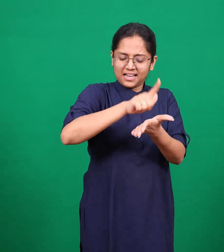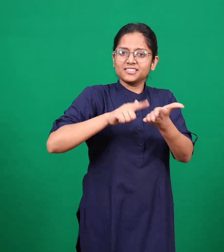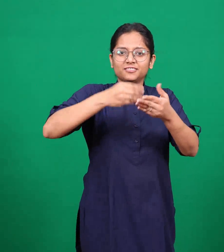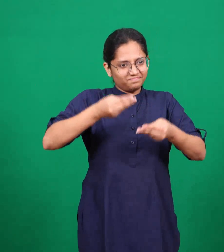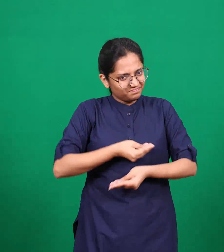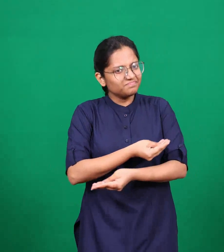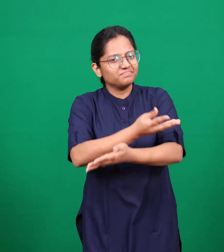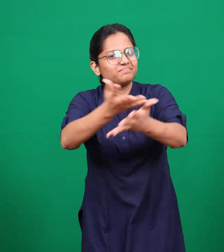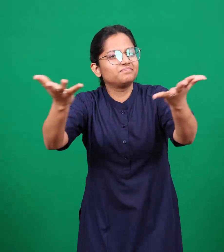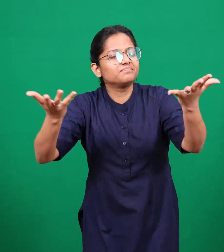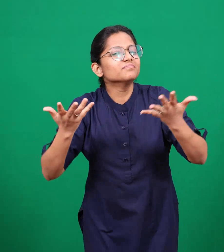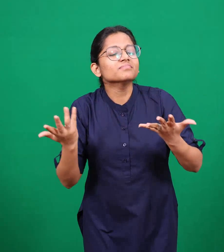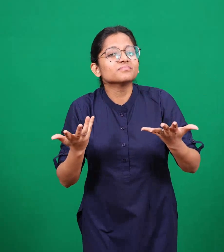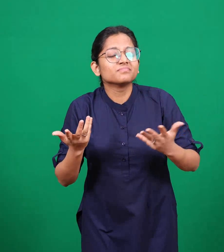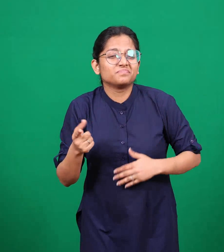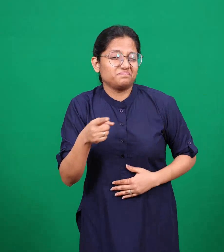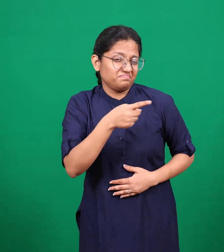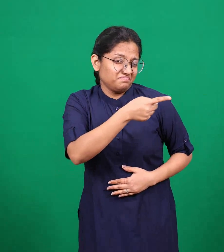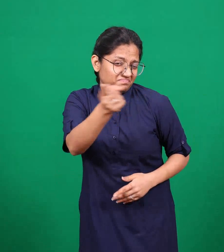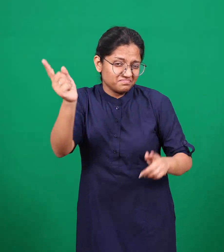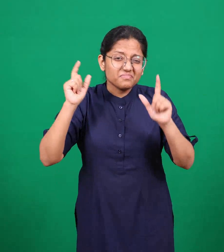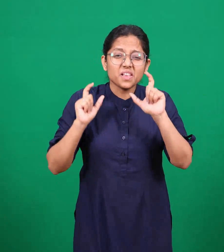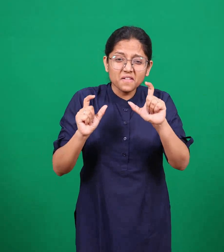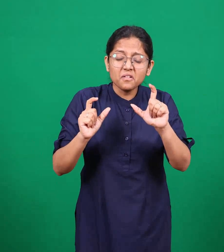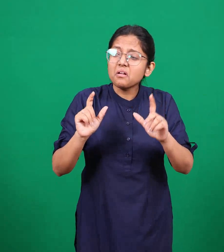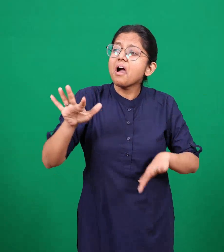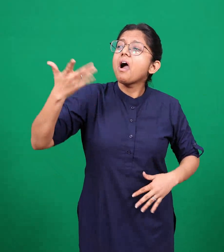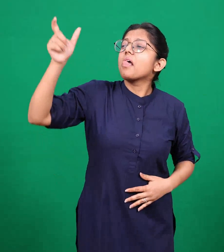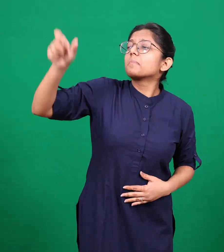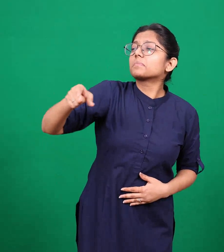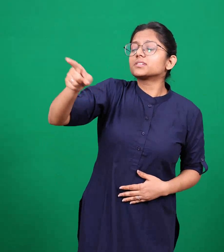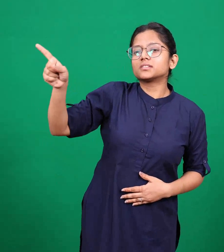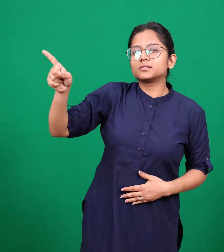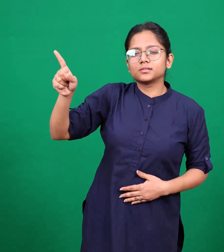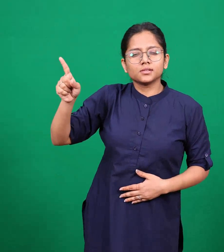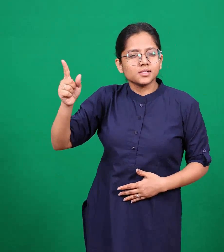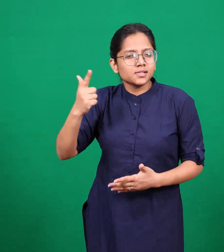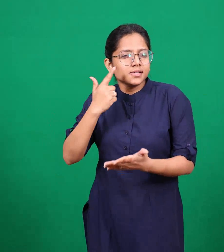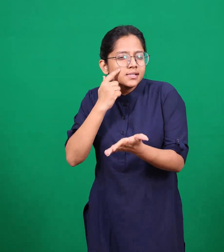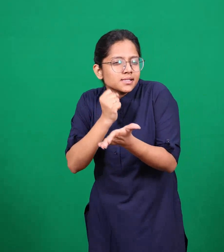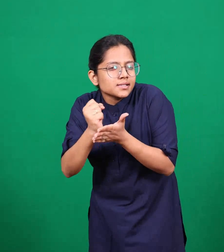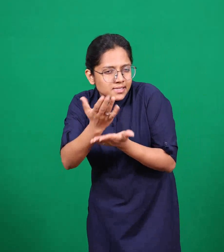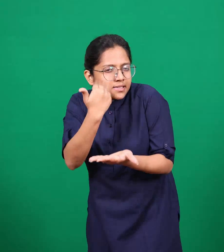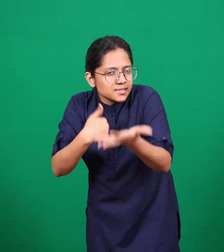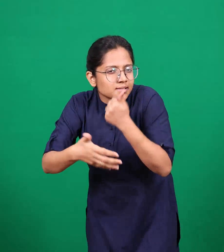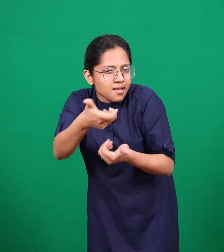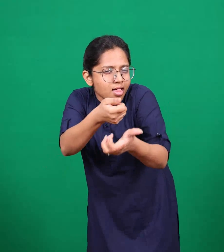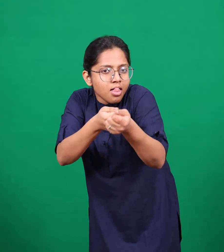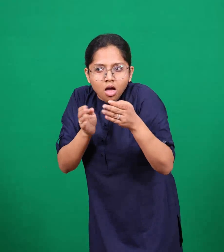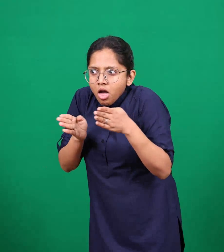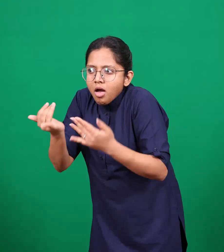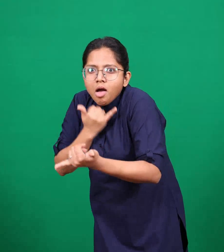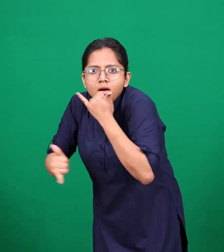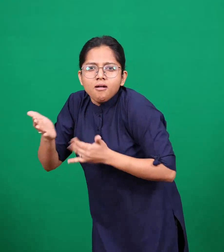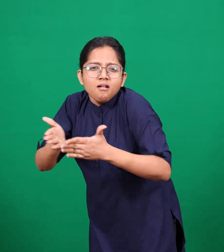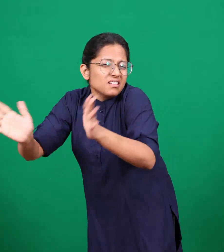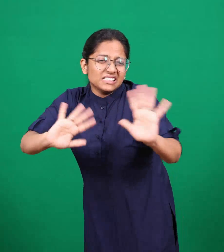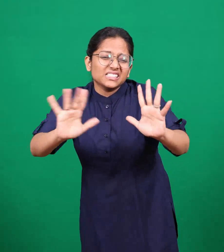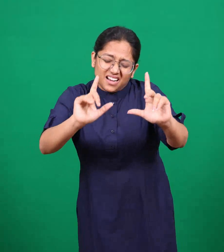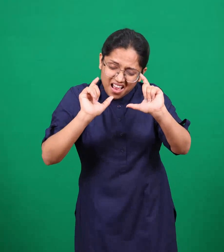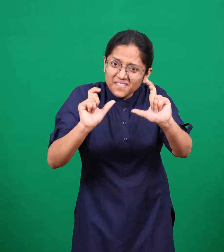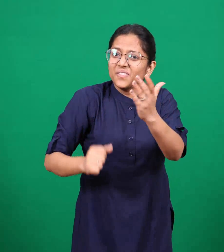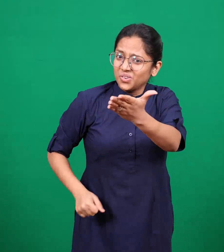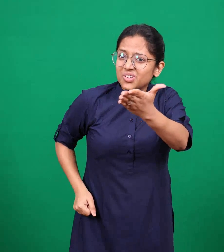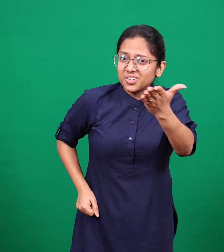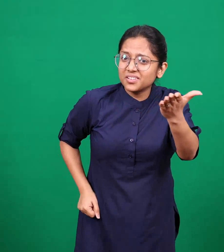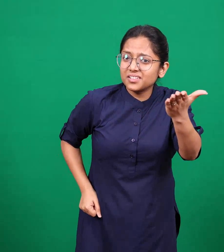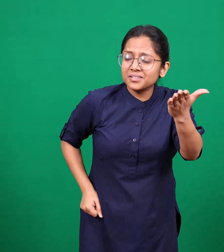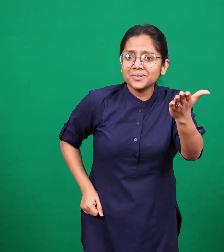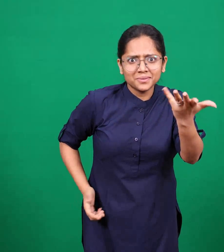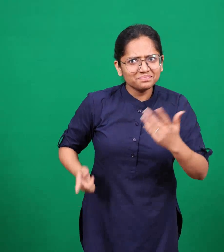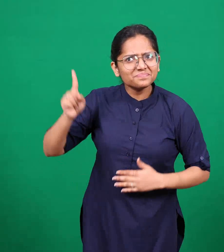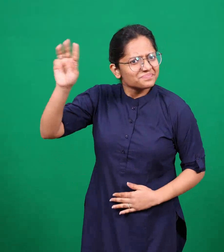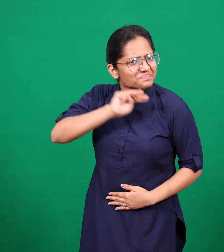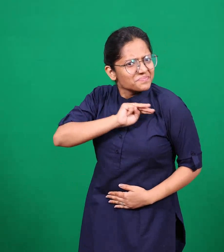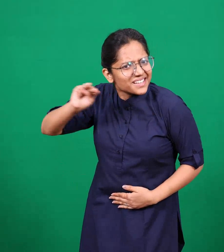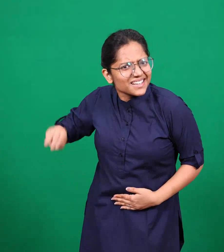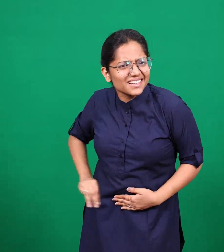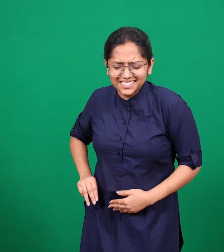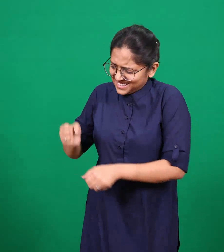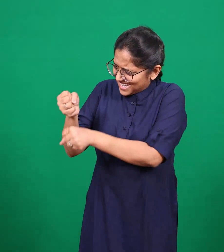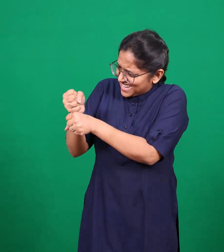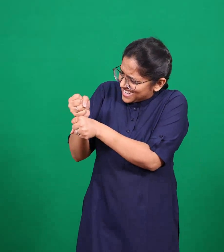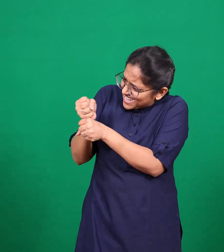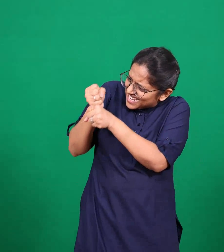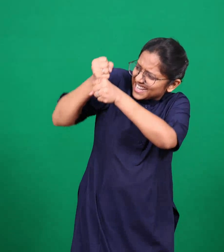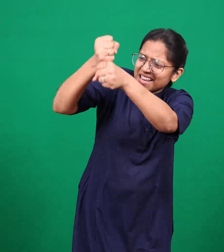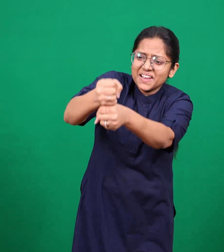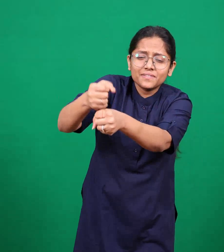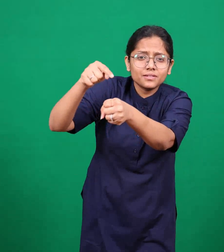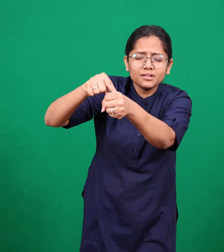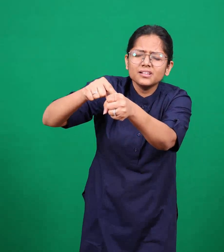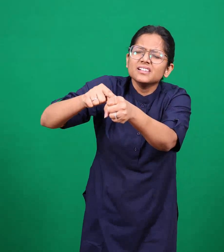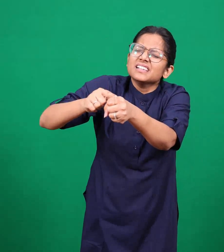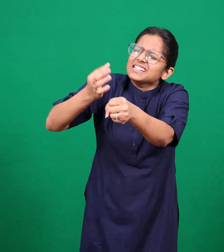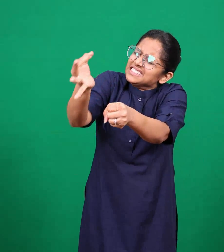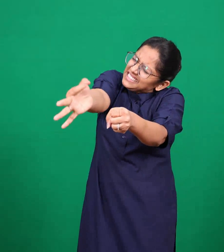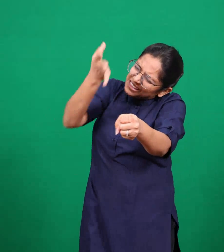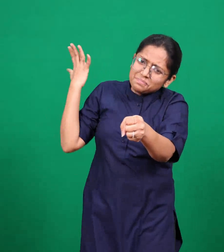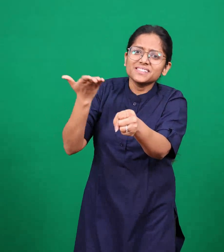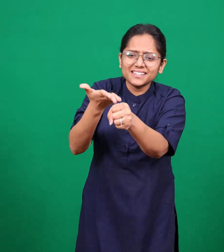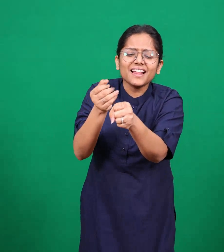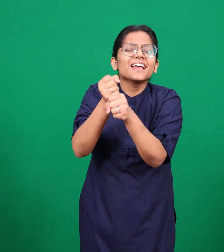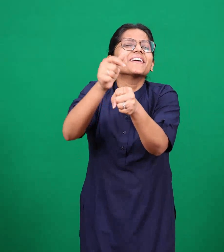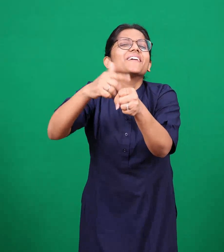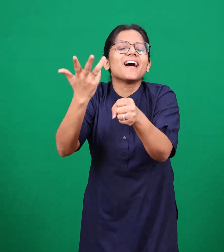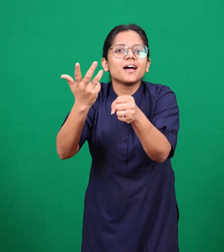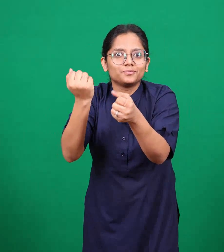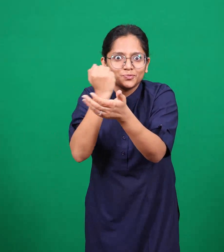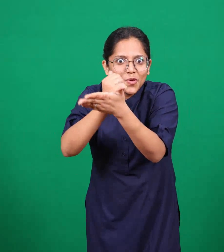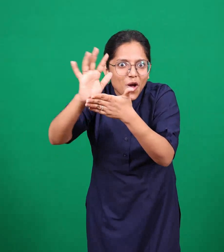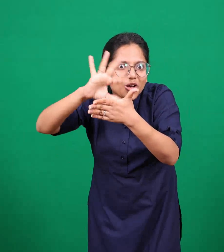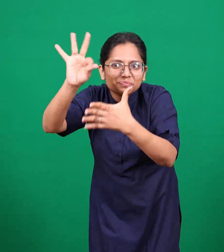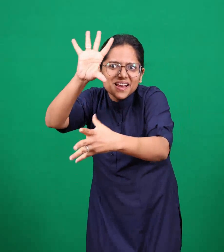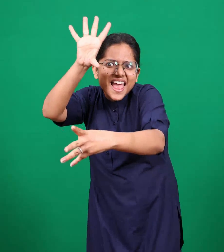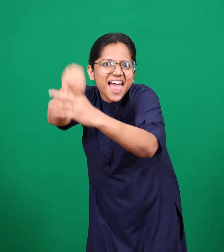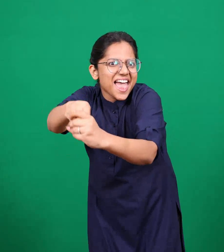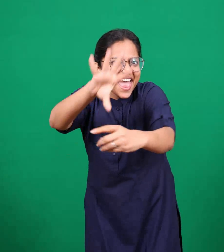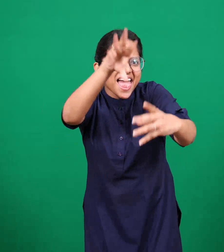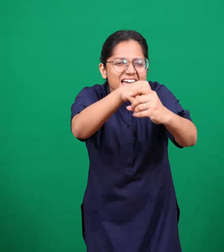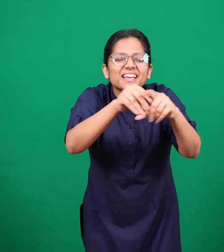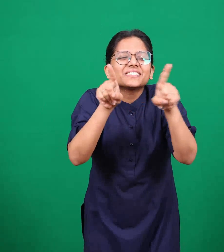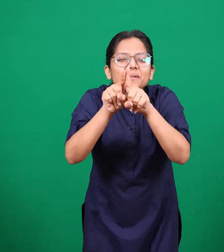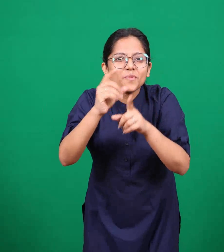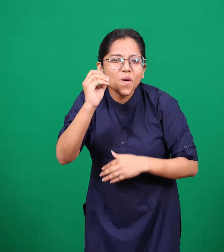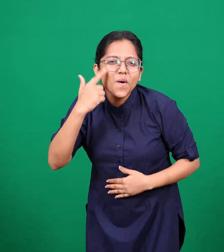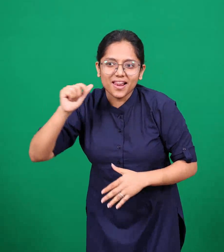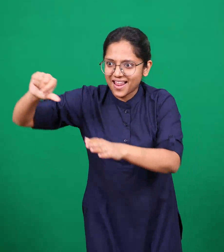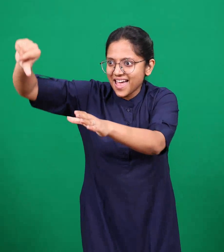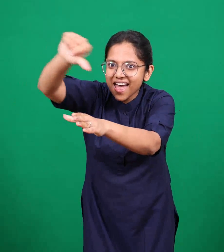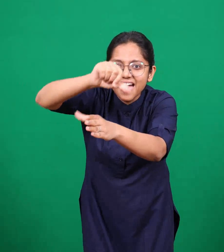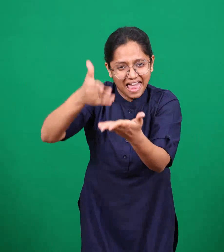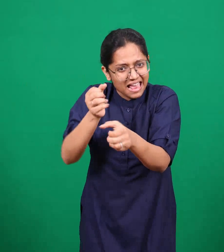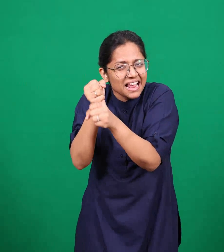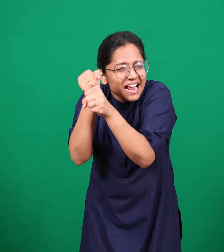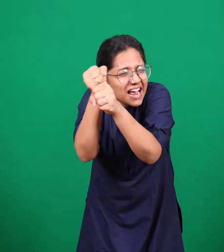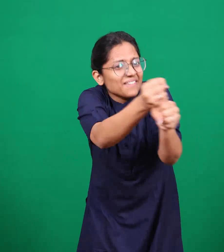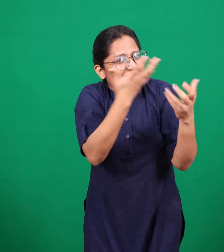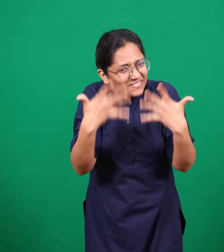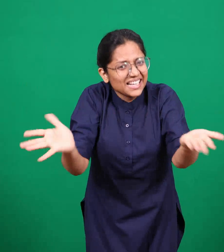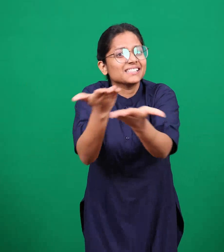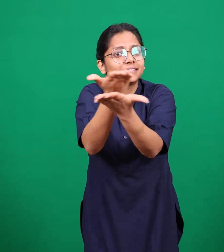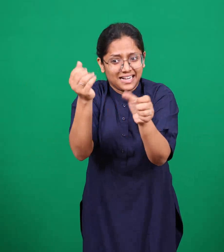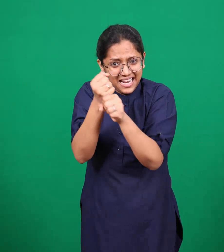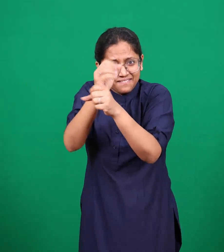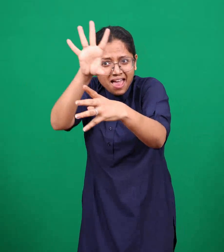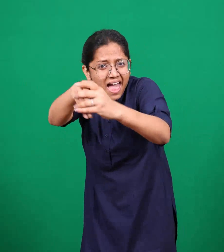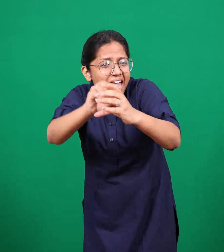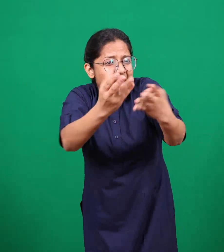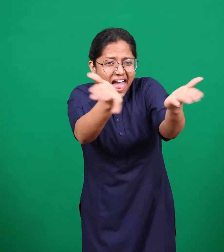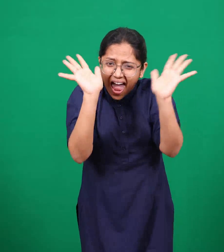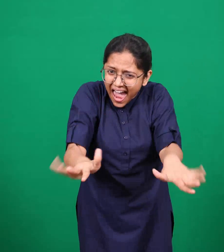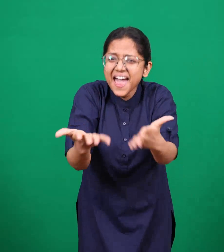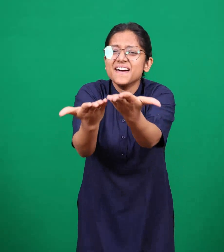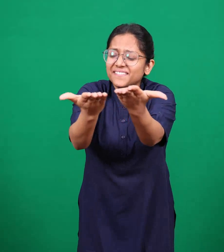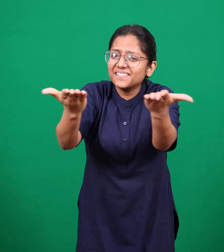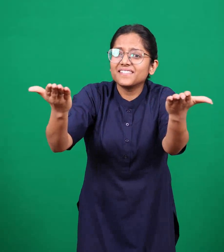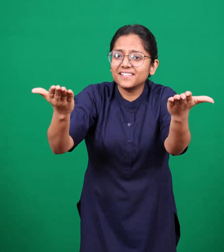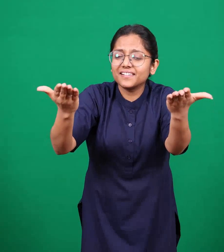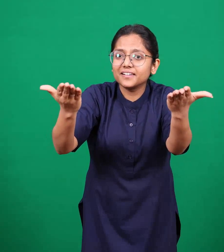I have written these things to you about those who are trying to deceive you.